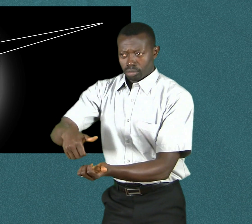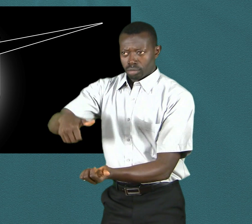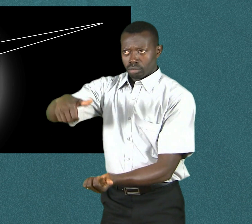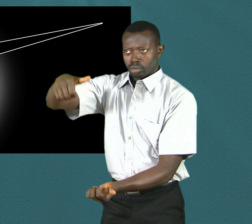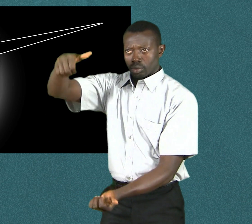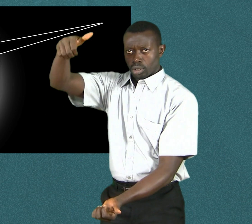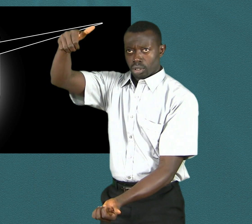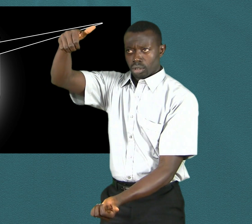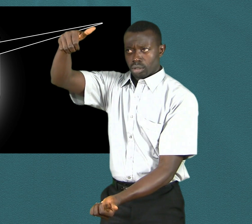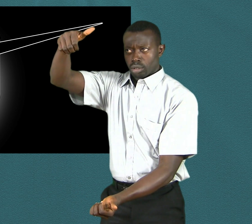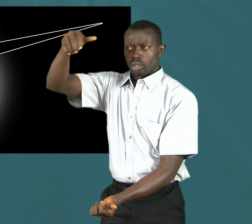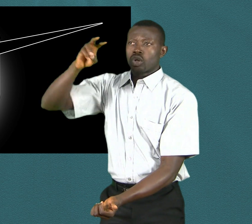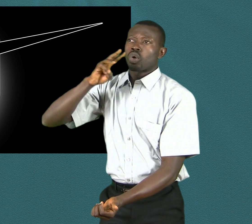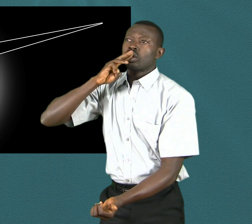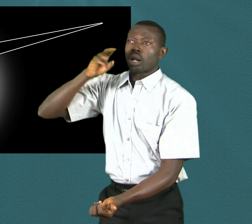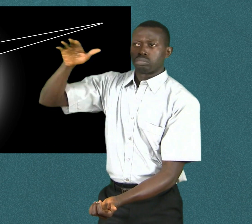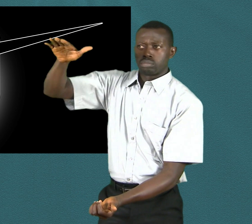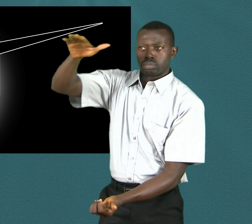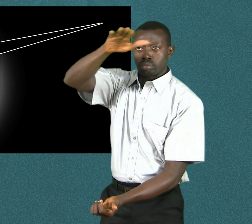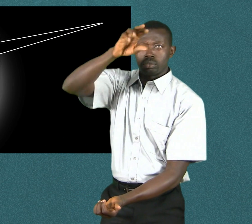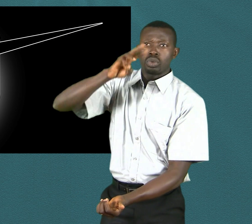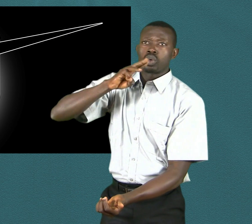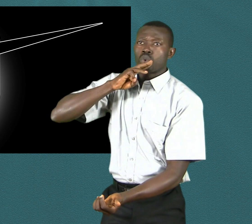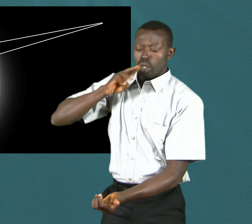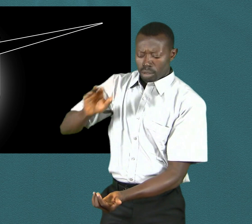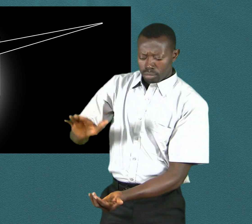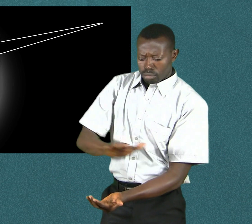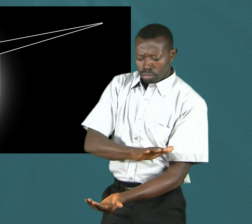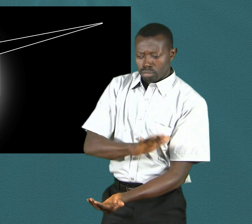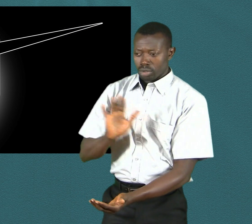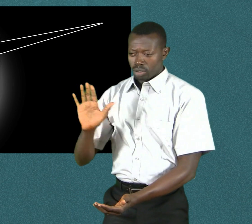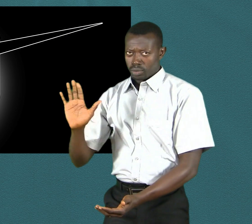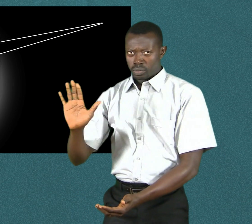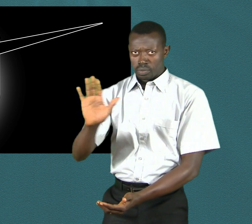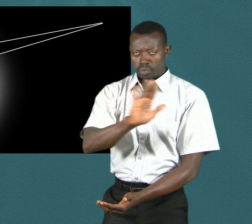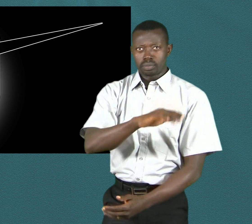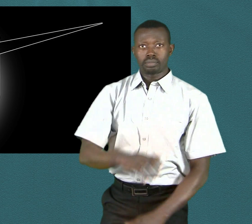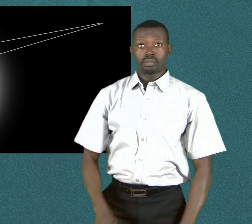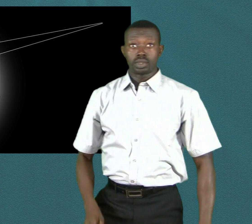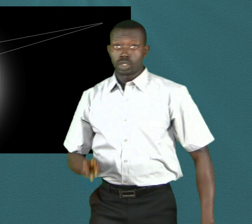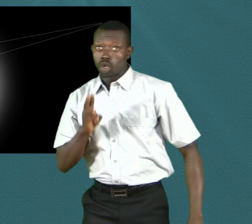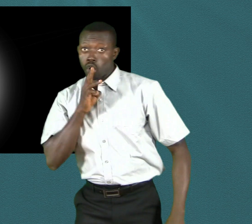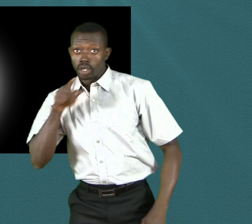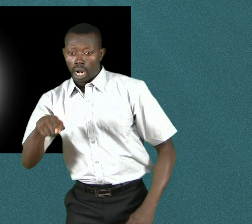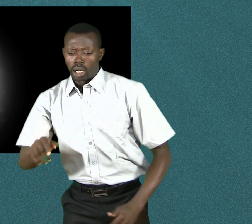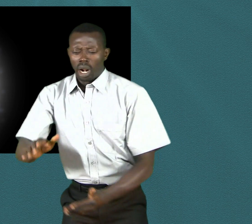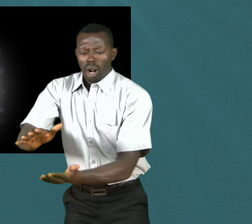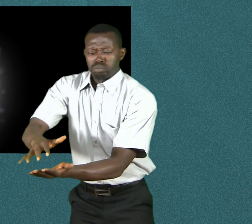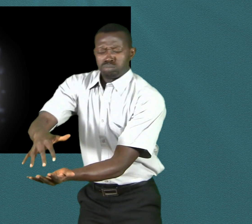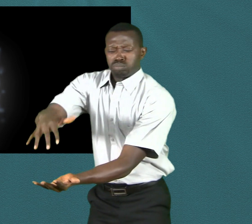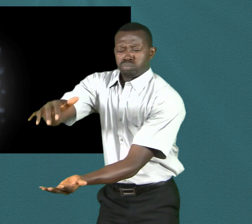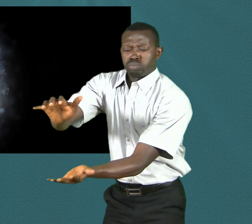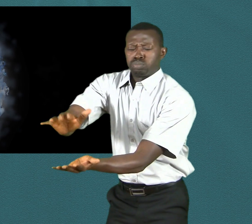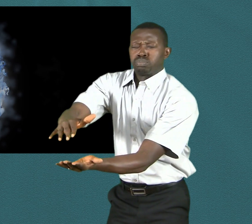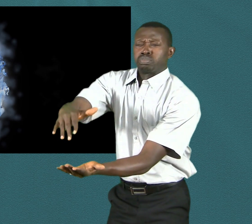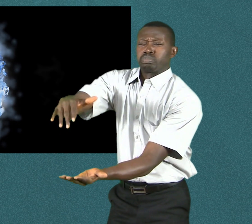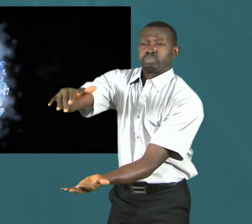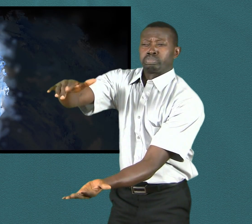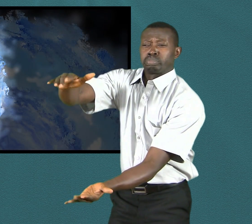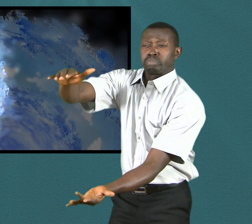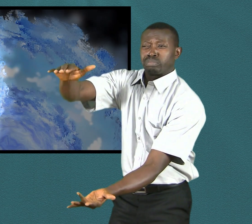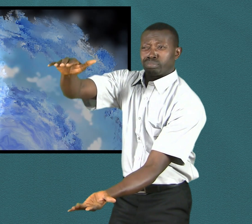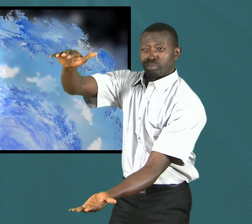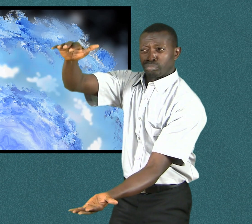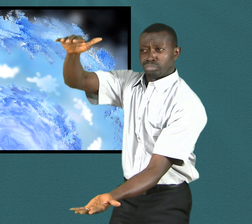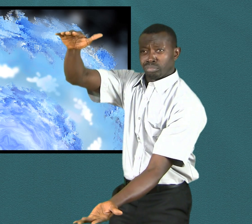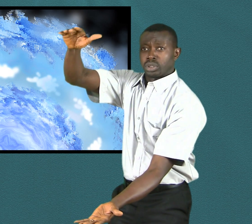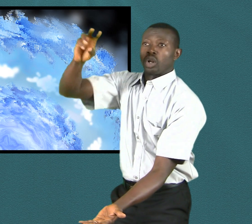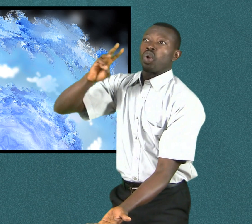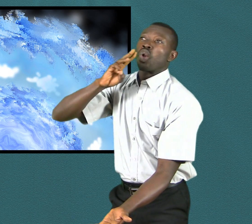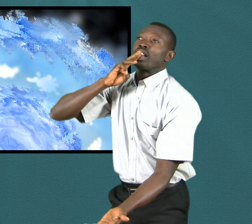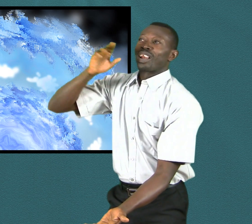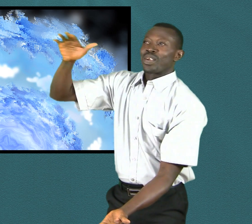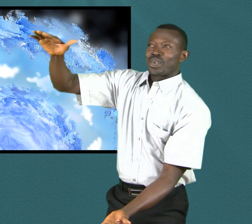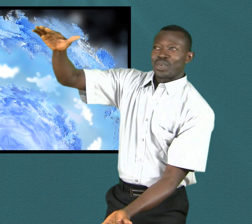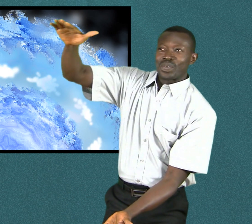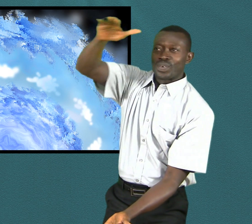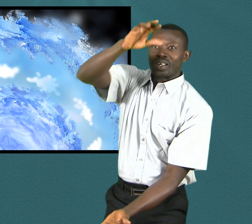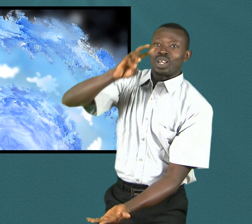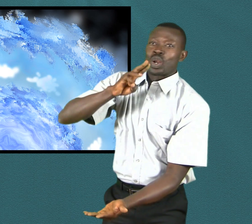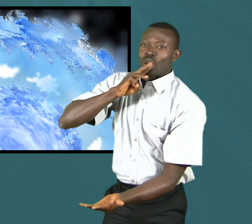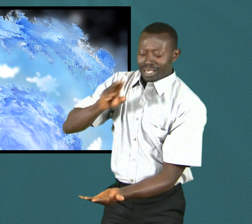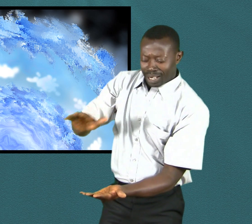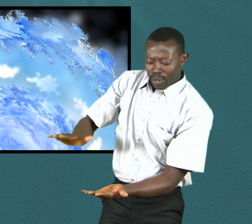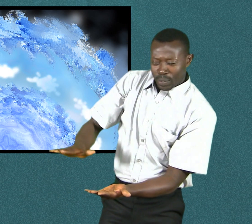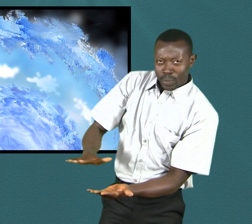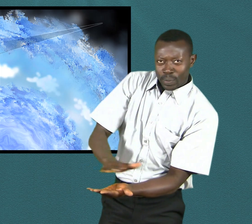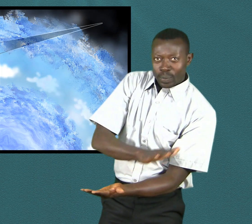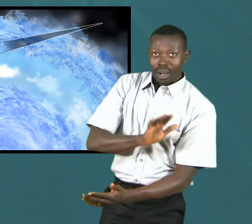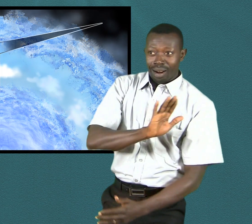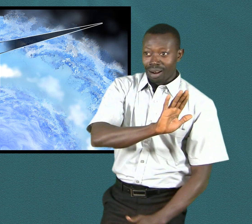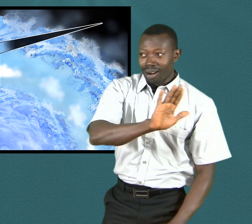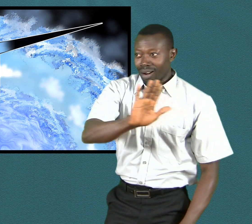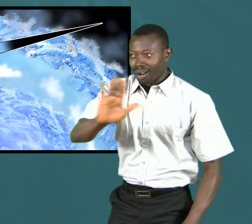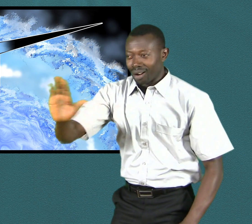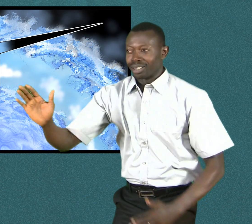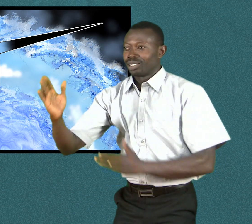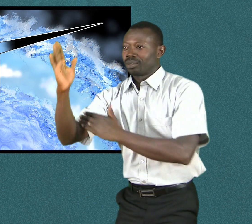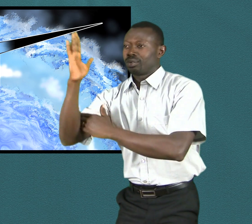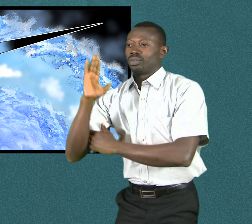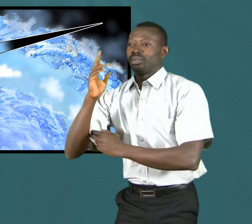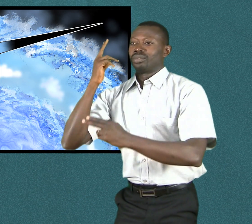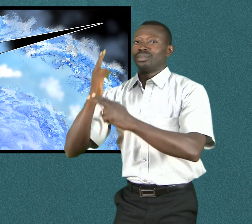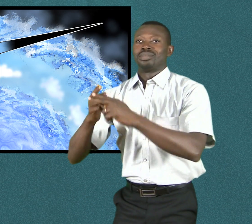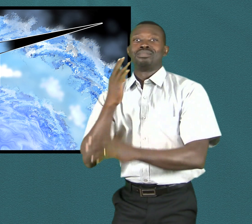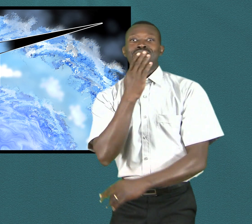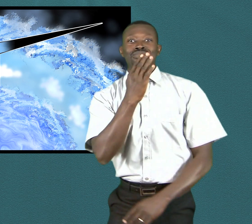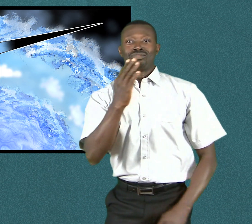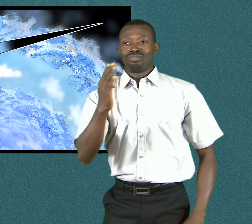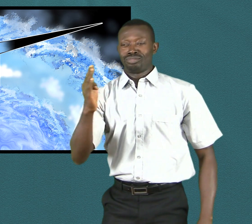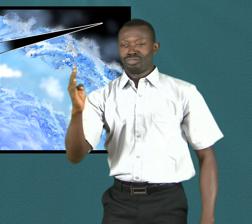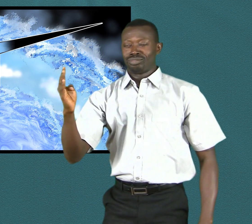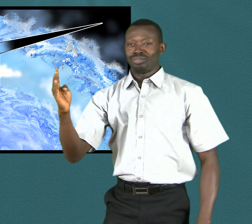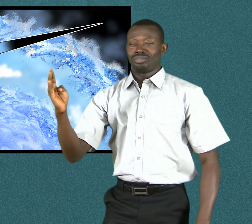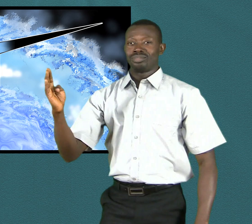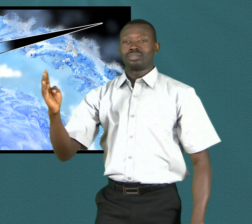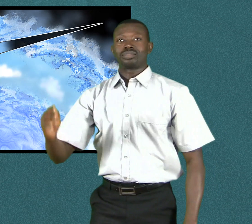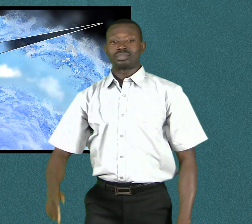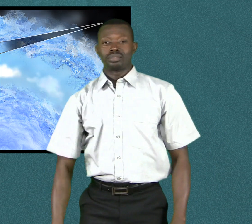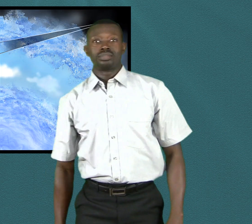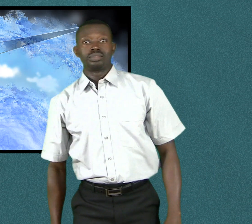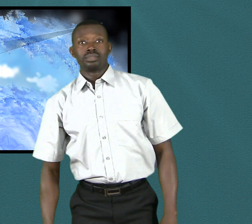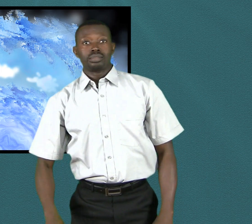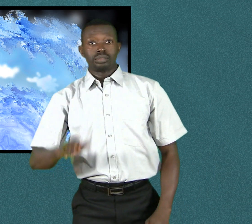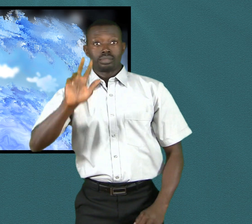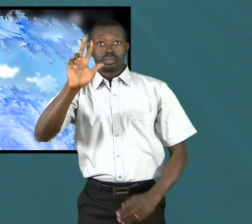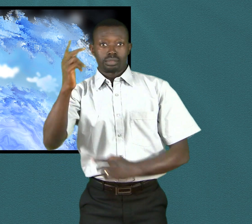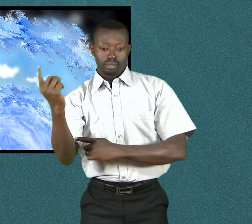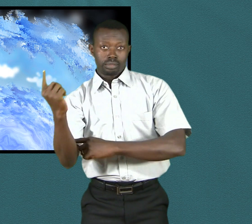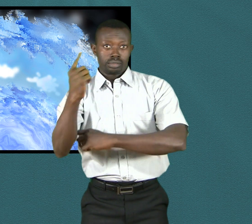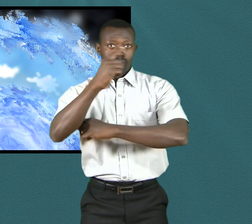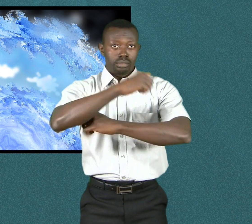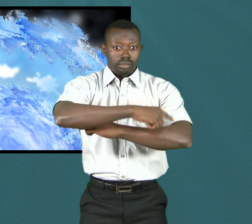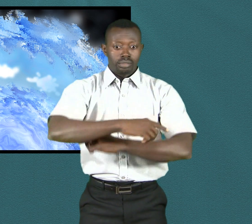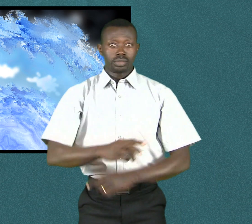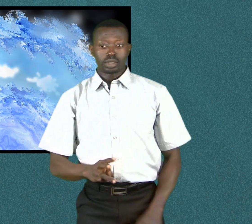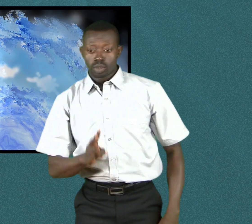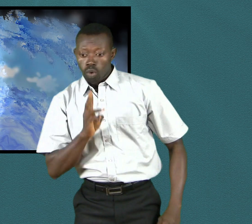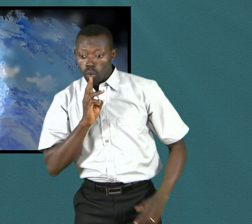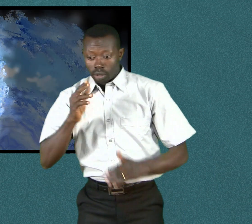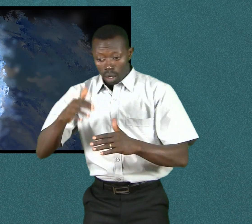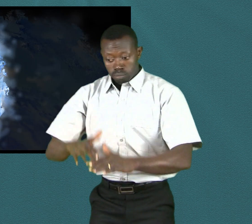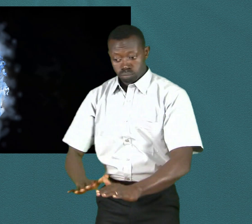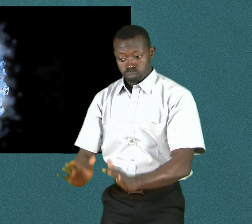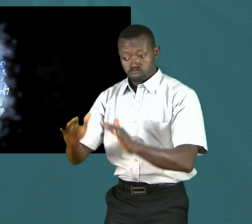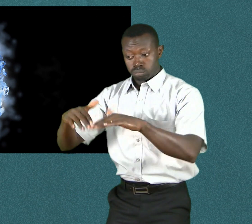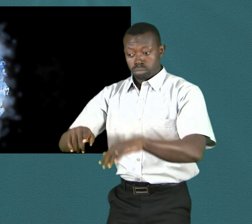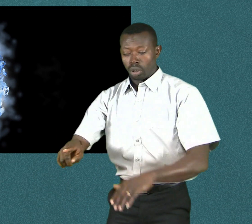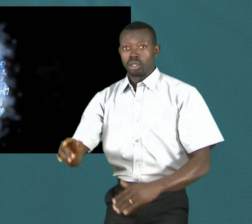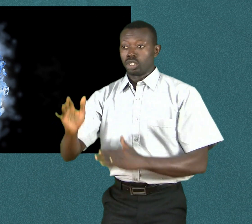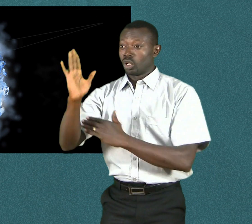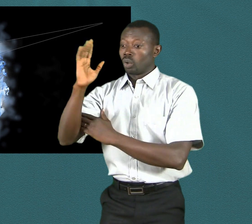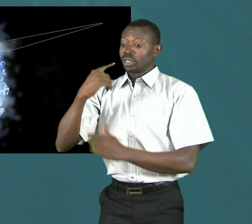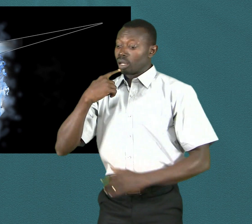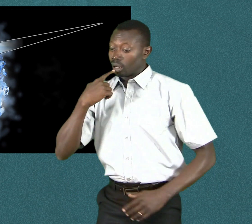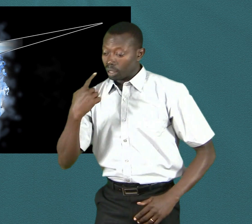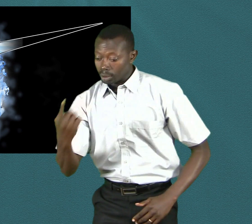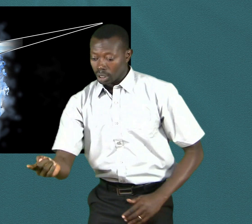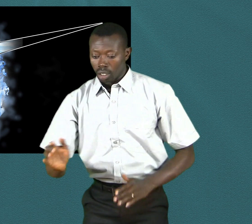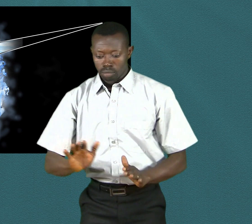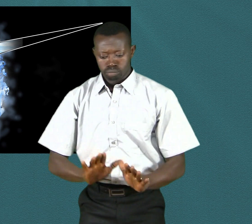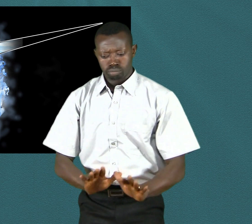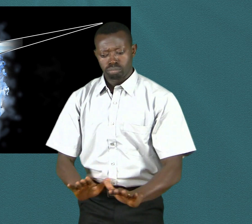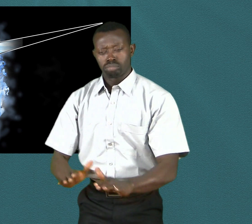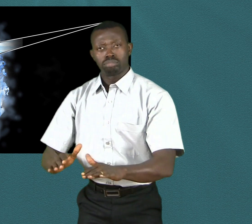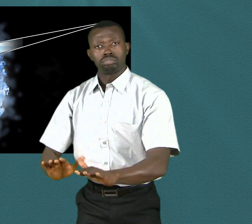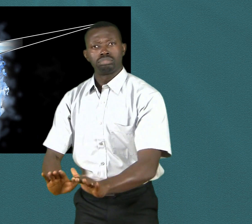So God made the expanse and separated the waters beneath it from the waters above. And it was so. God called the expanse “sky.” And there was evening, and there was morning—the second day.